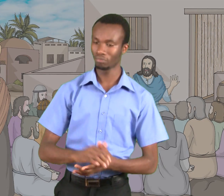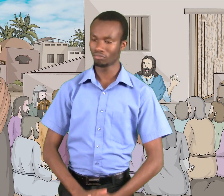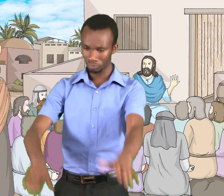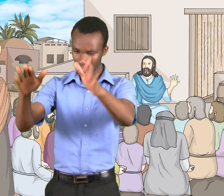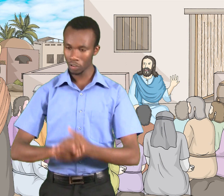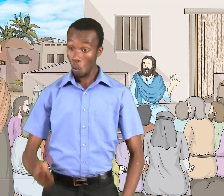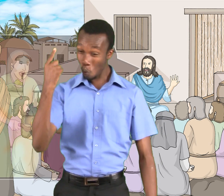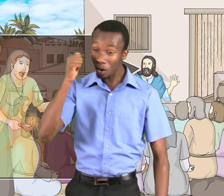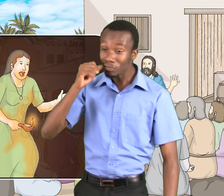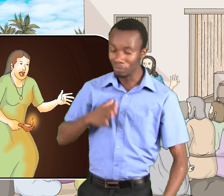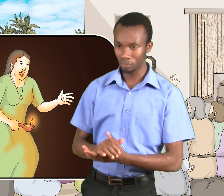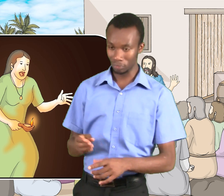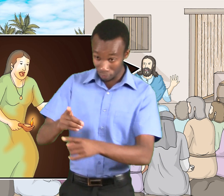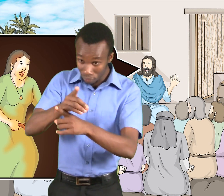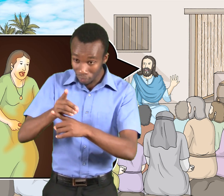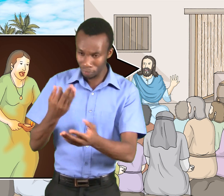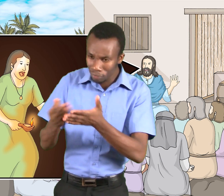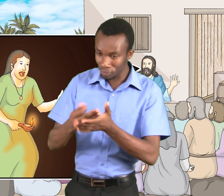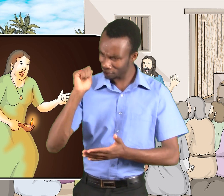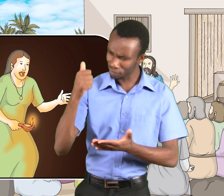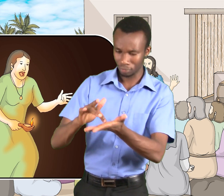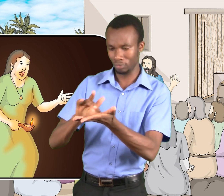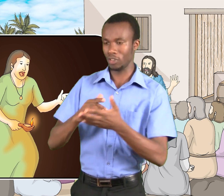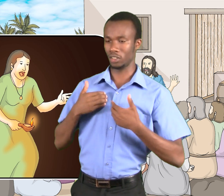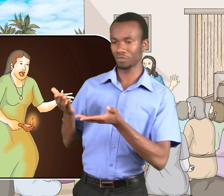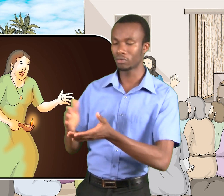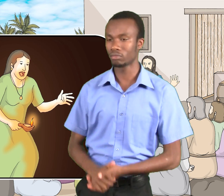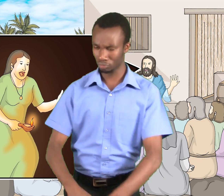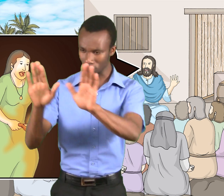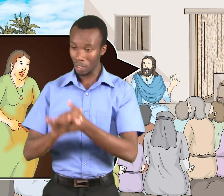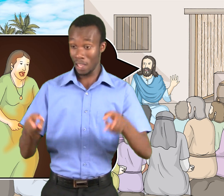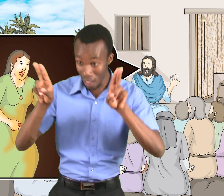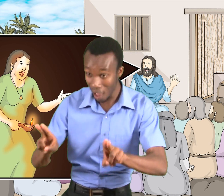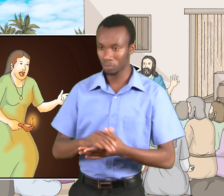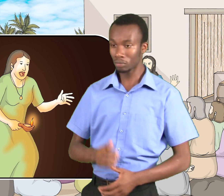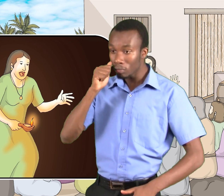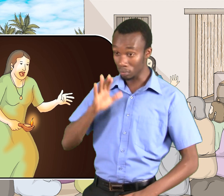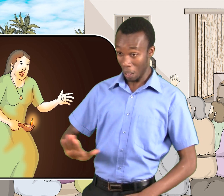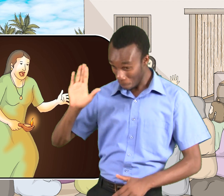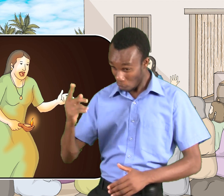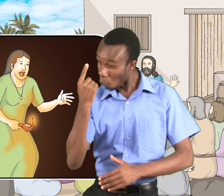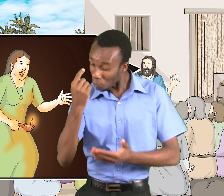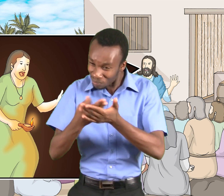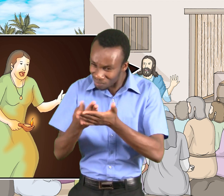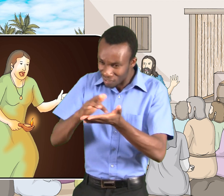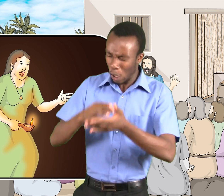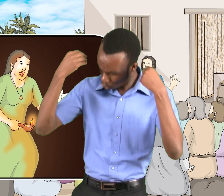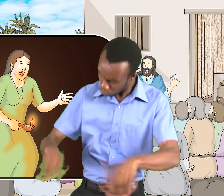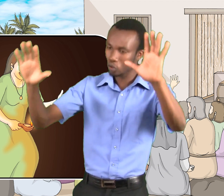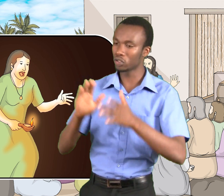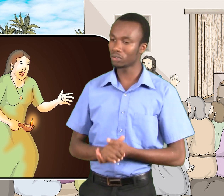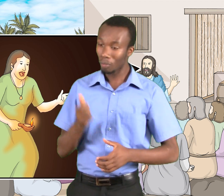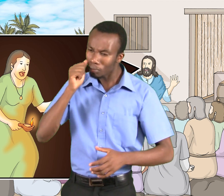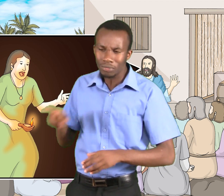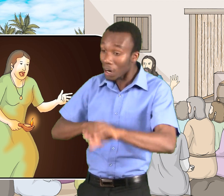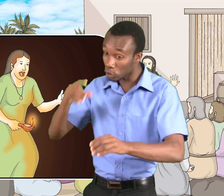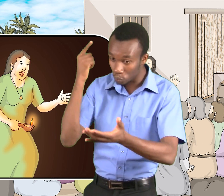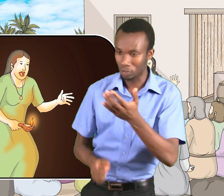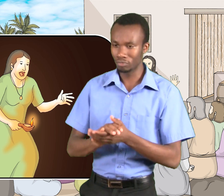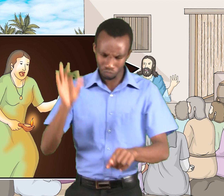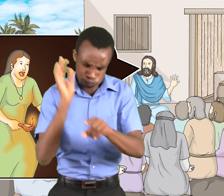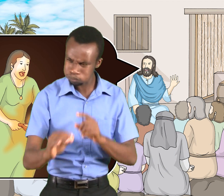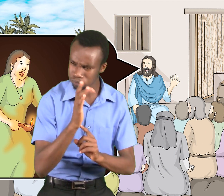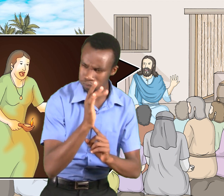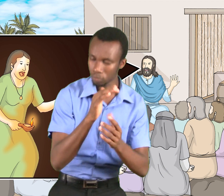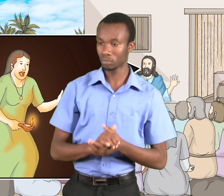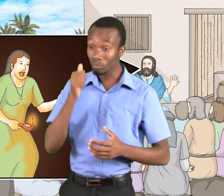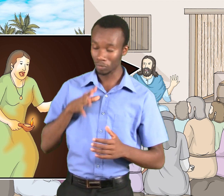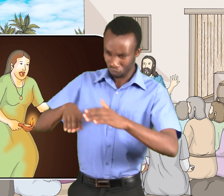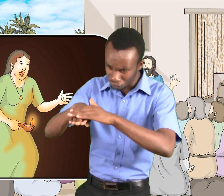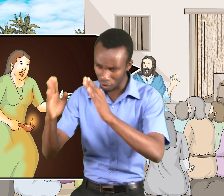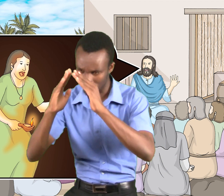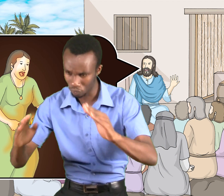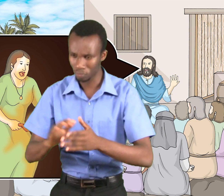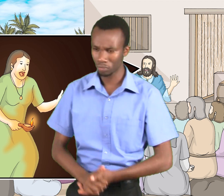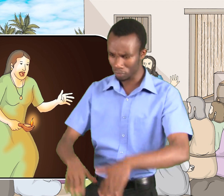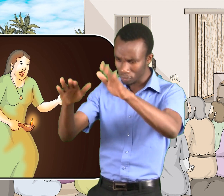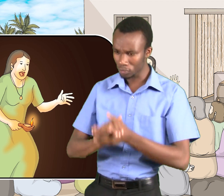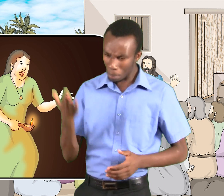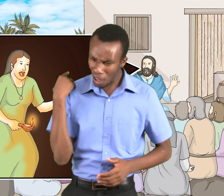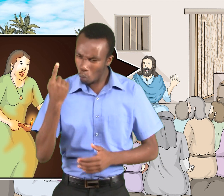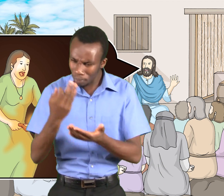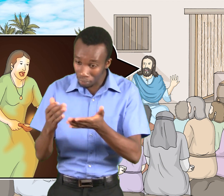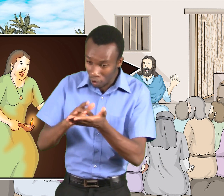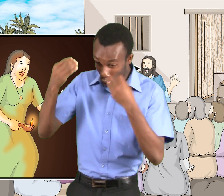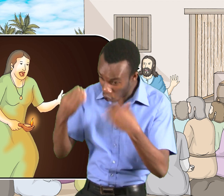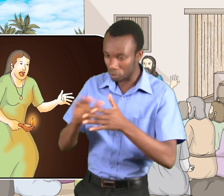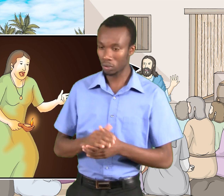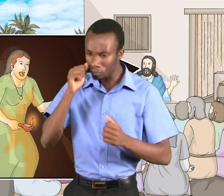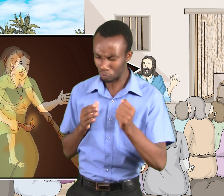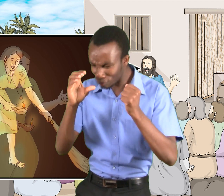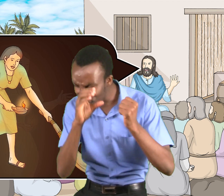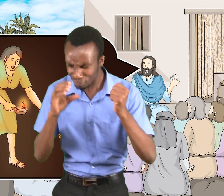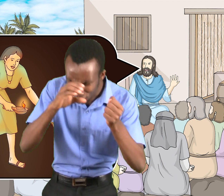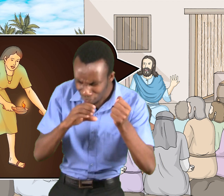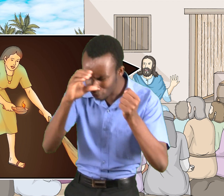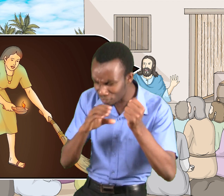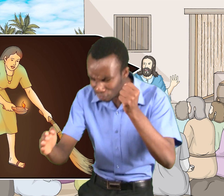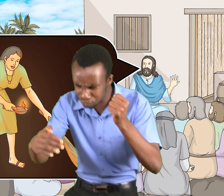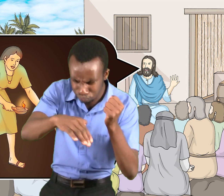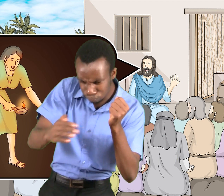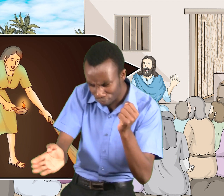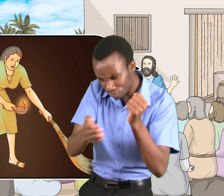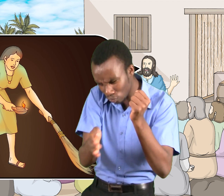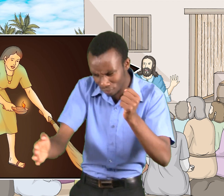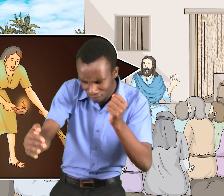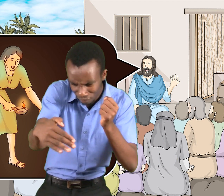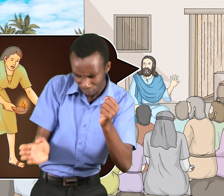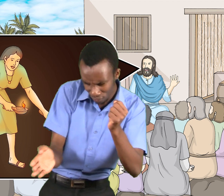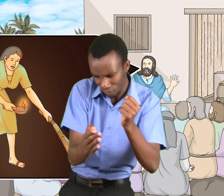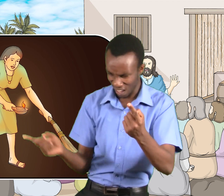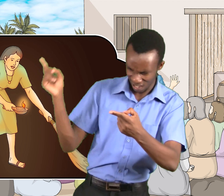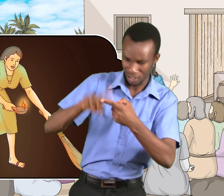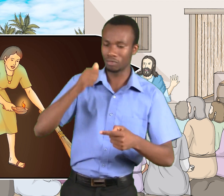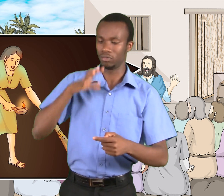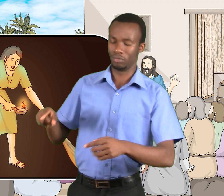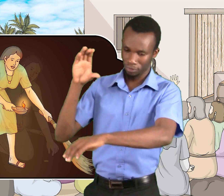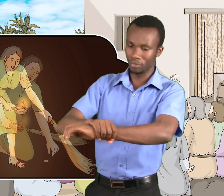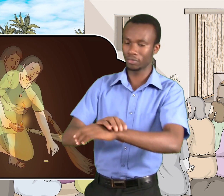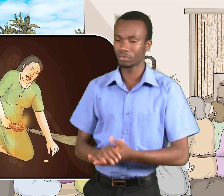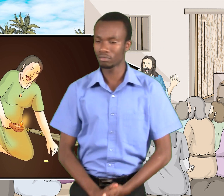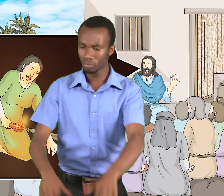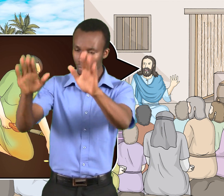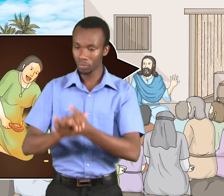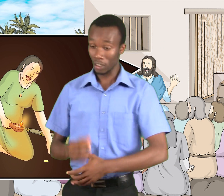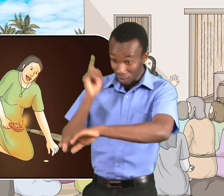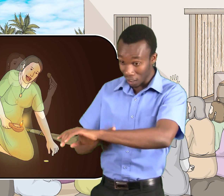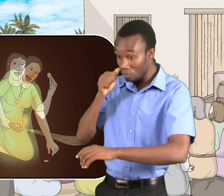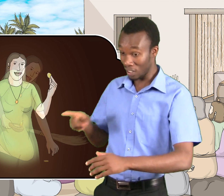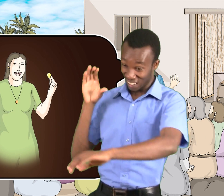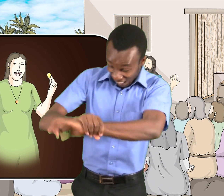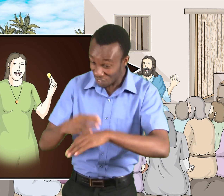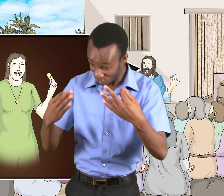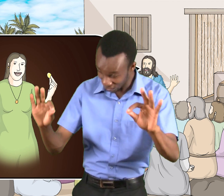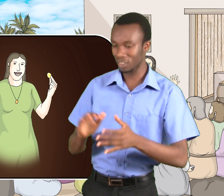Or what woman who has ten silver coins and loses one of them does not light a lamp, sweep her house, and search carefully until she finds it?